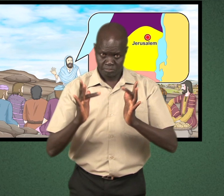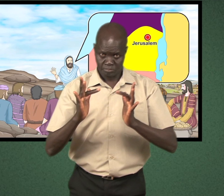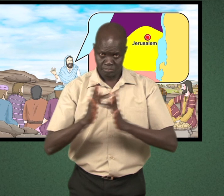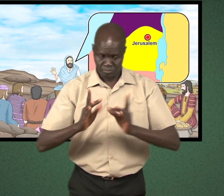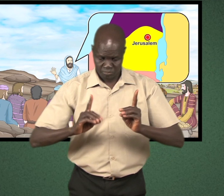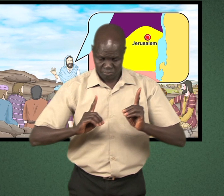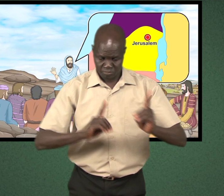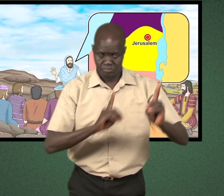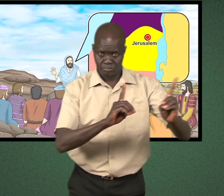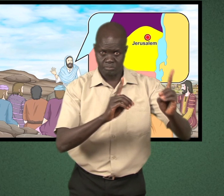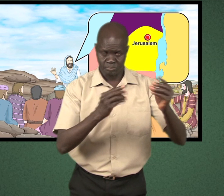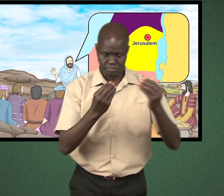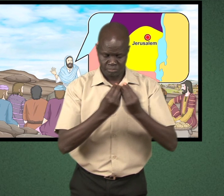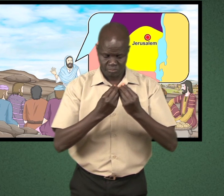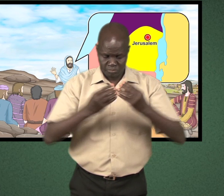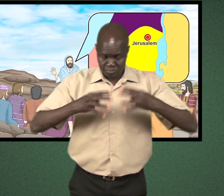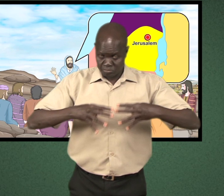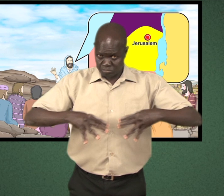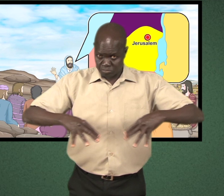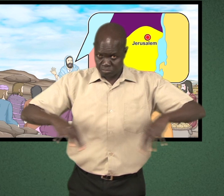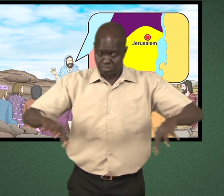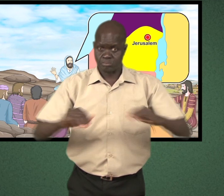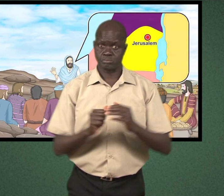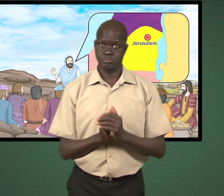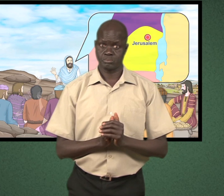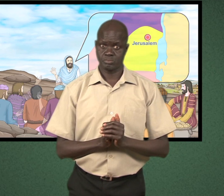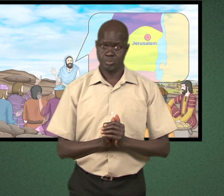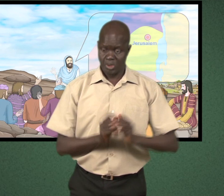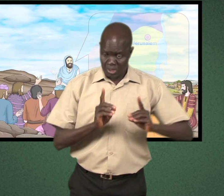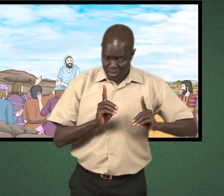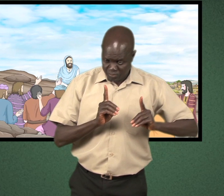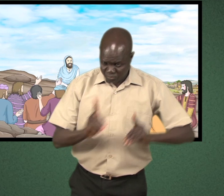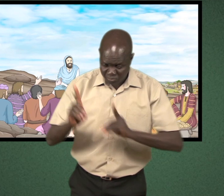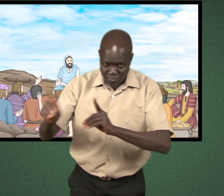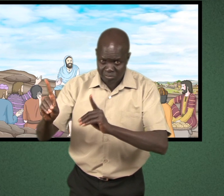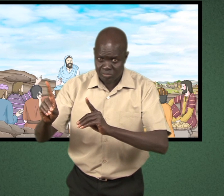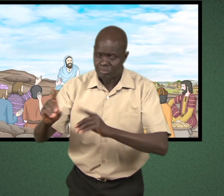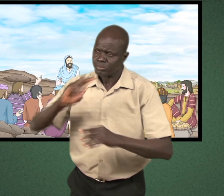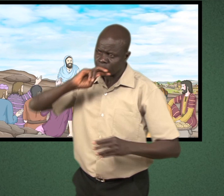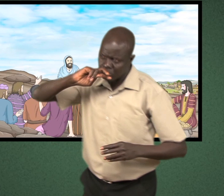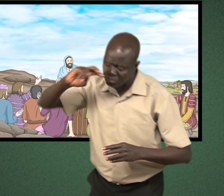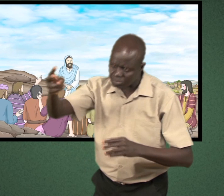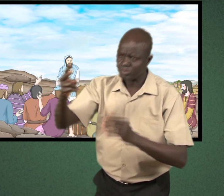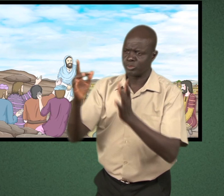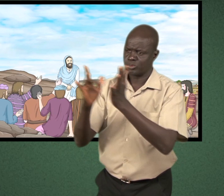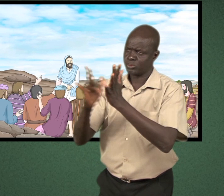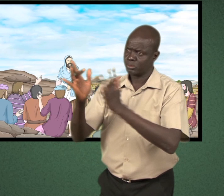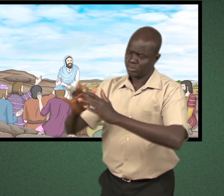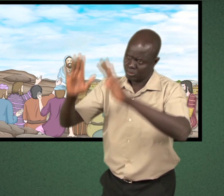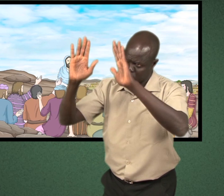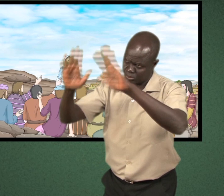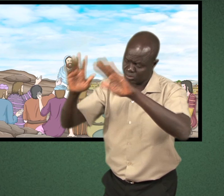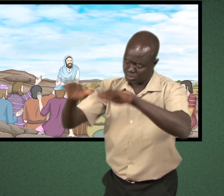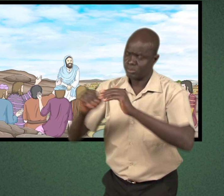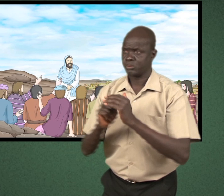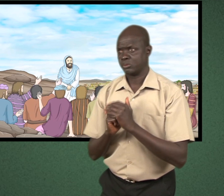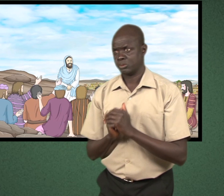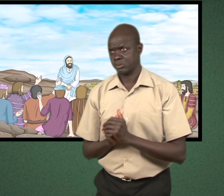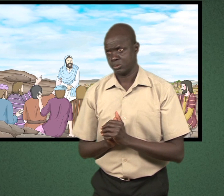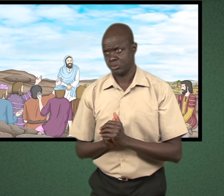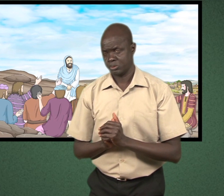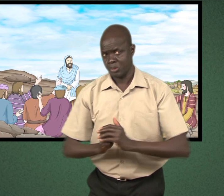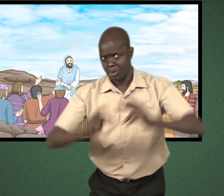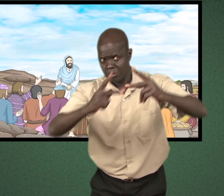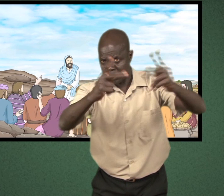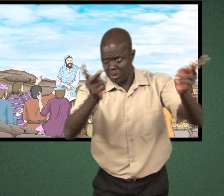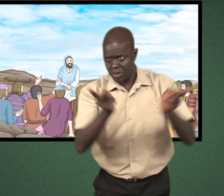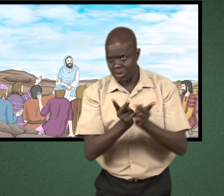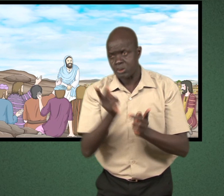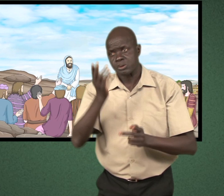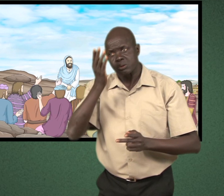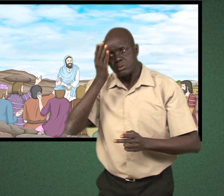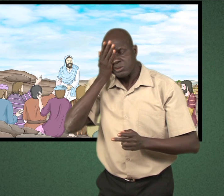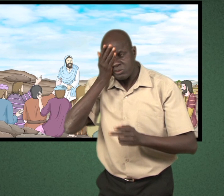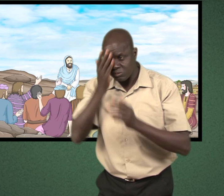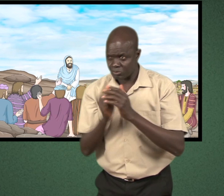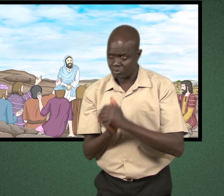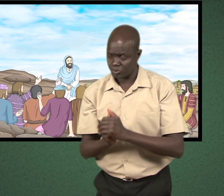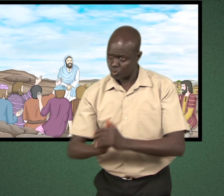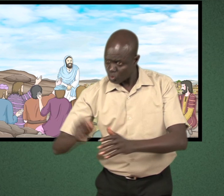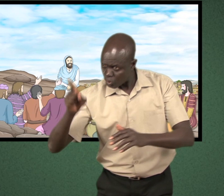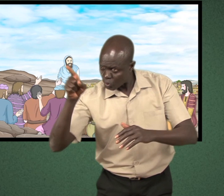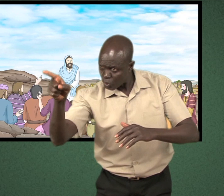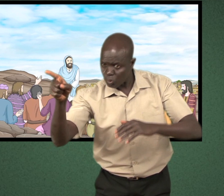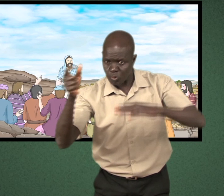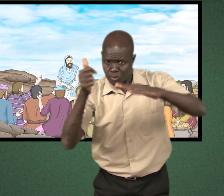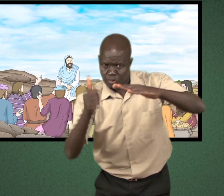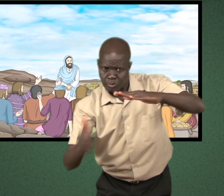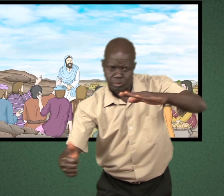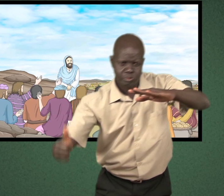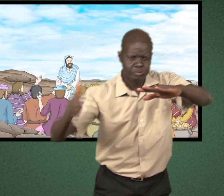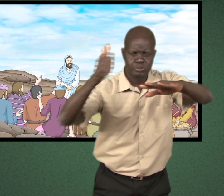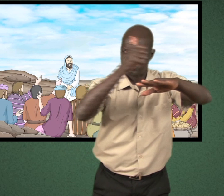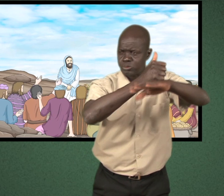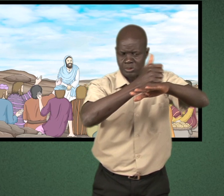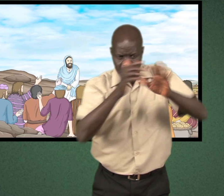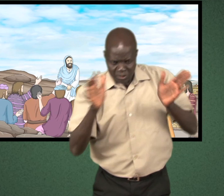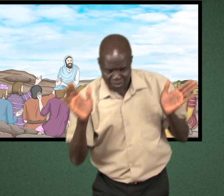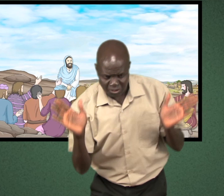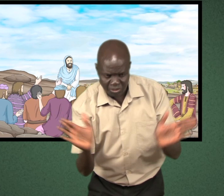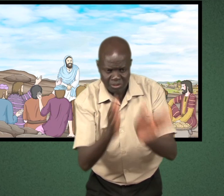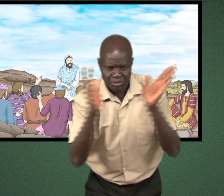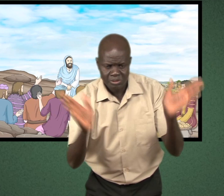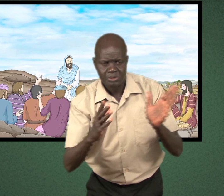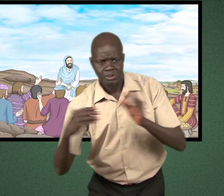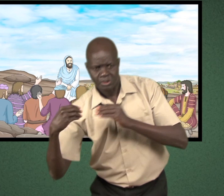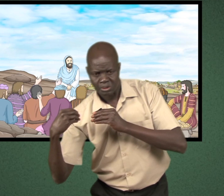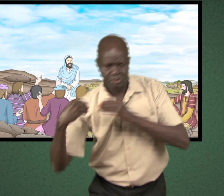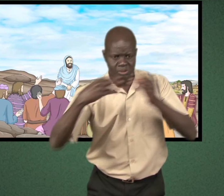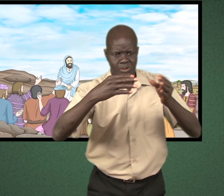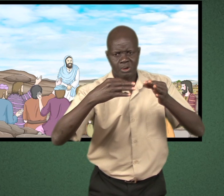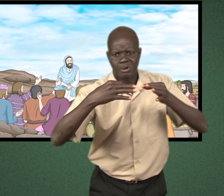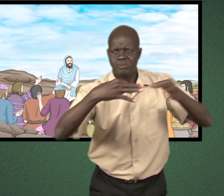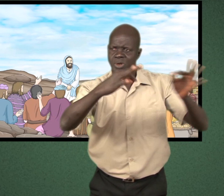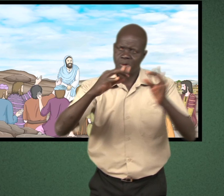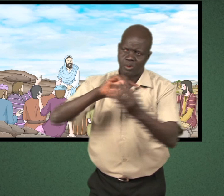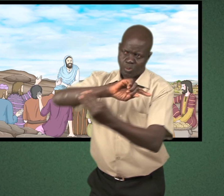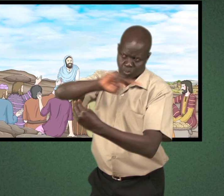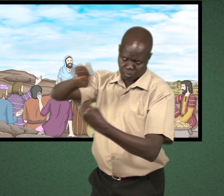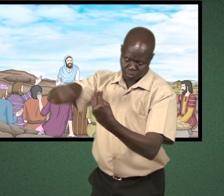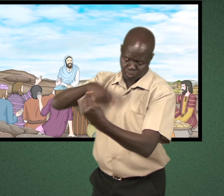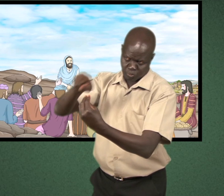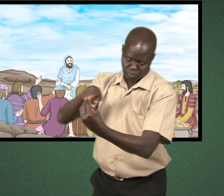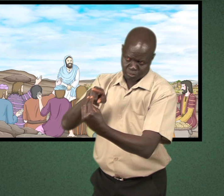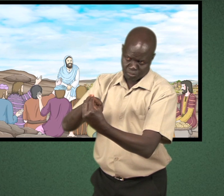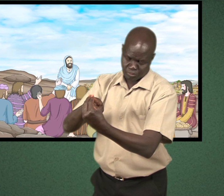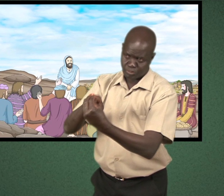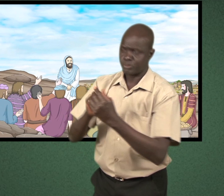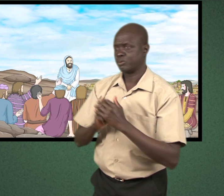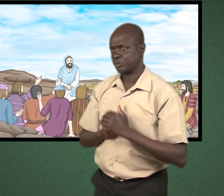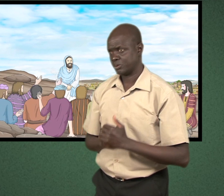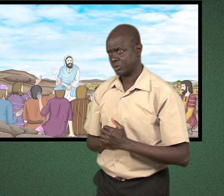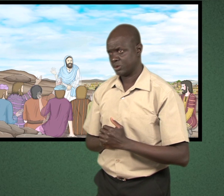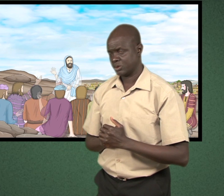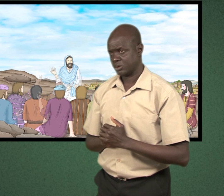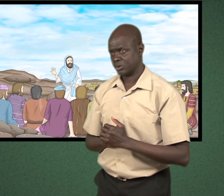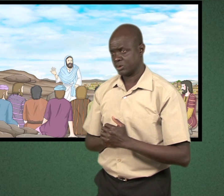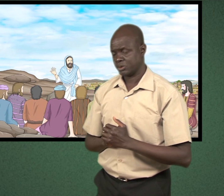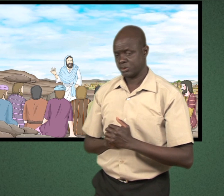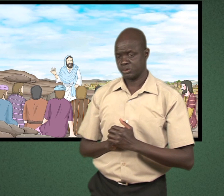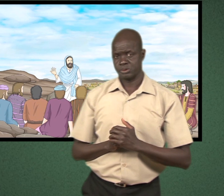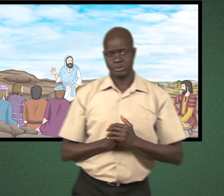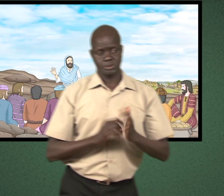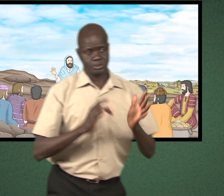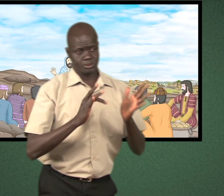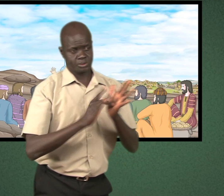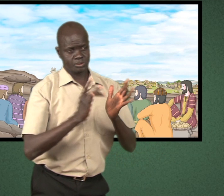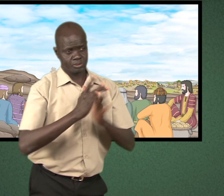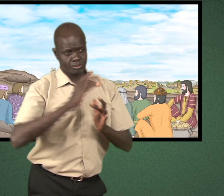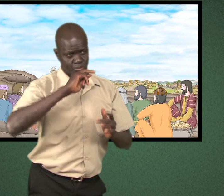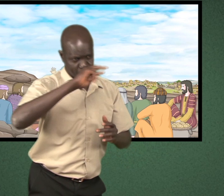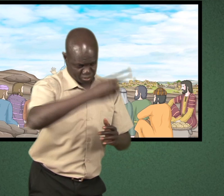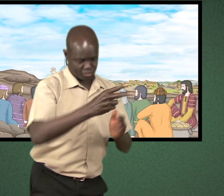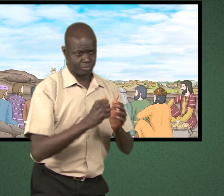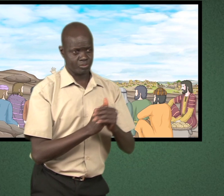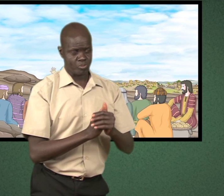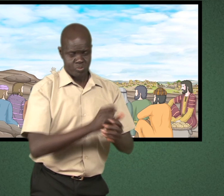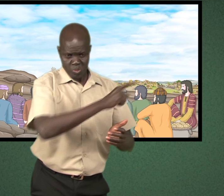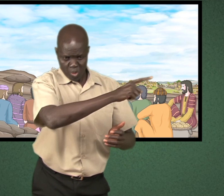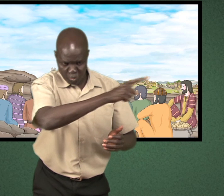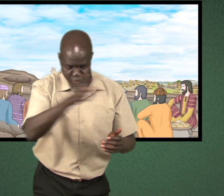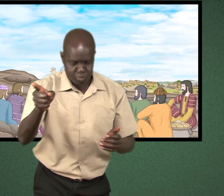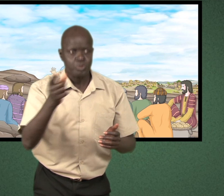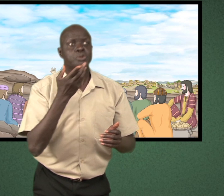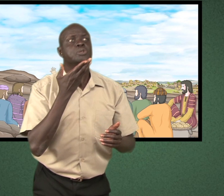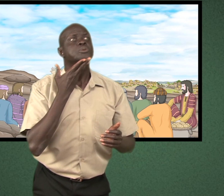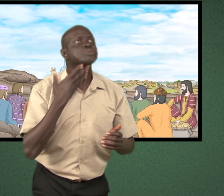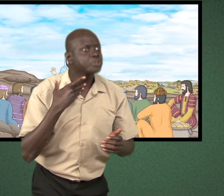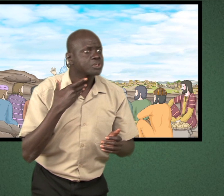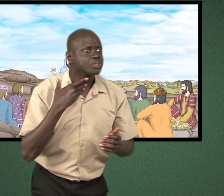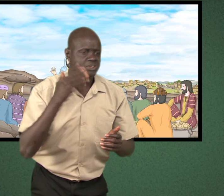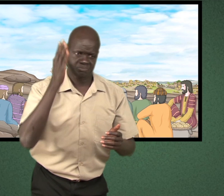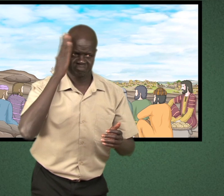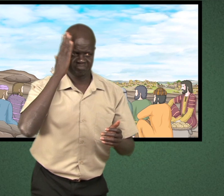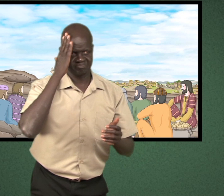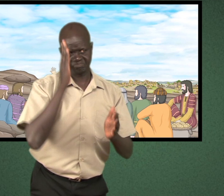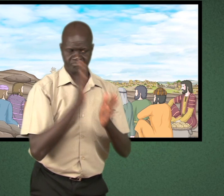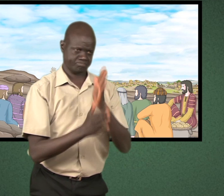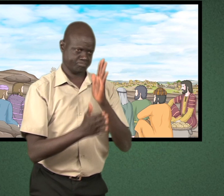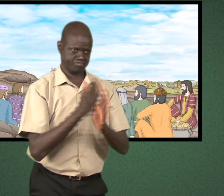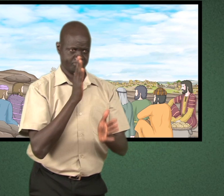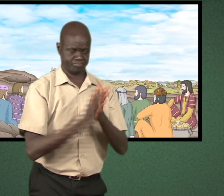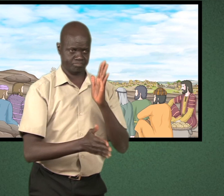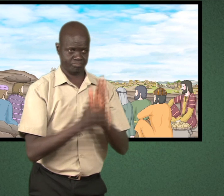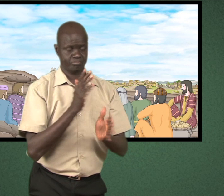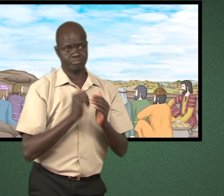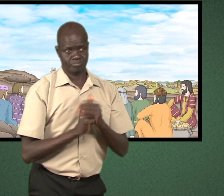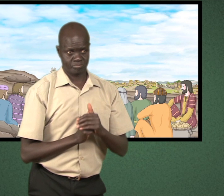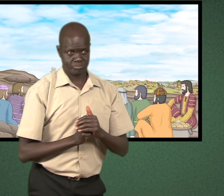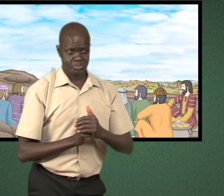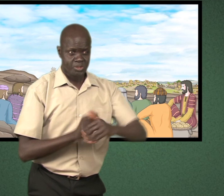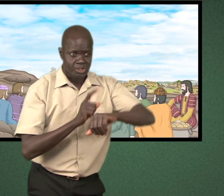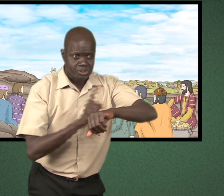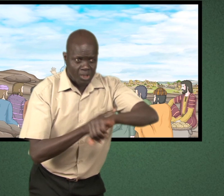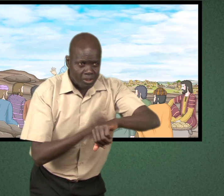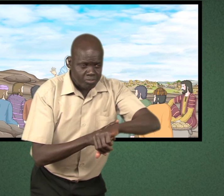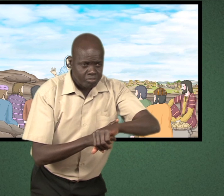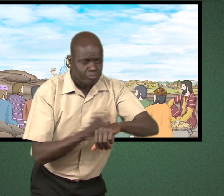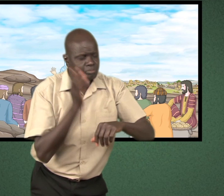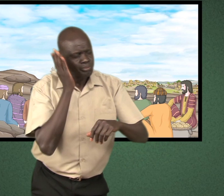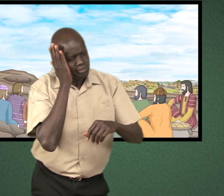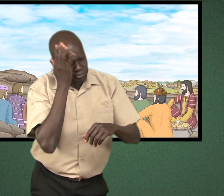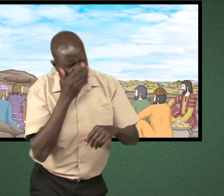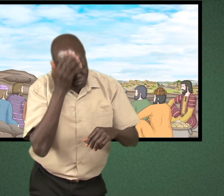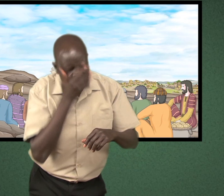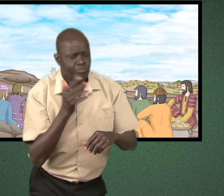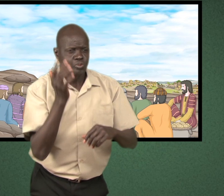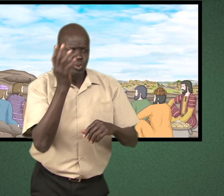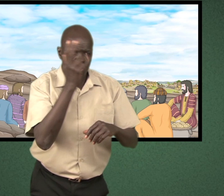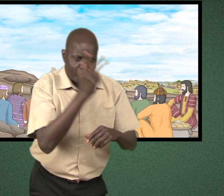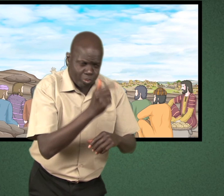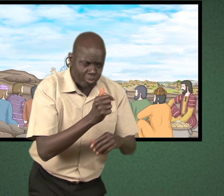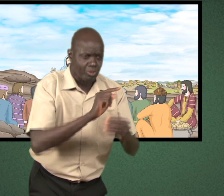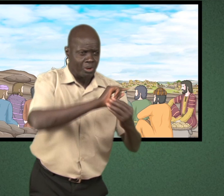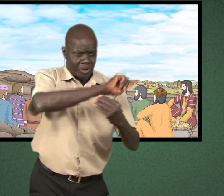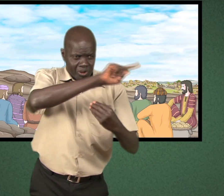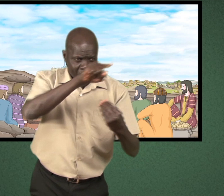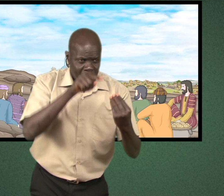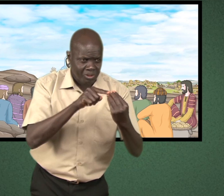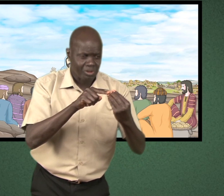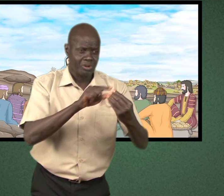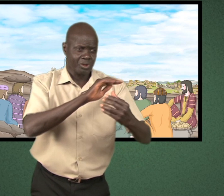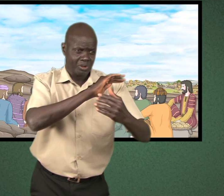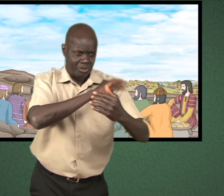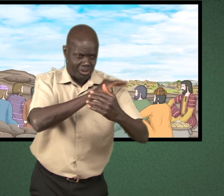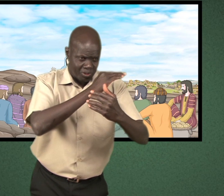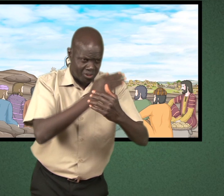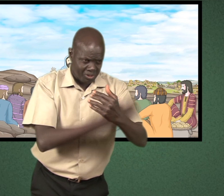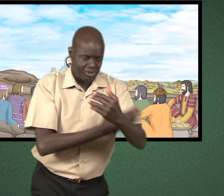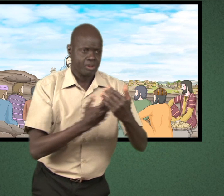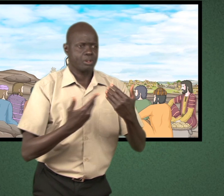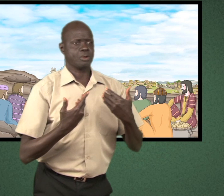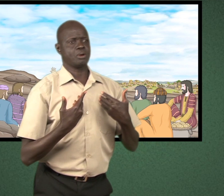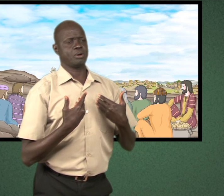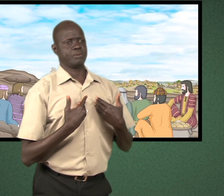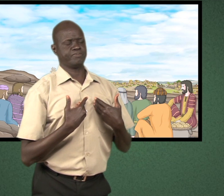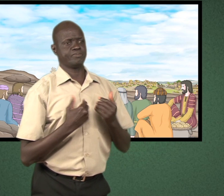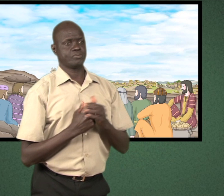So when they came together, they asked Him, “Lord, will You at this time restore the kingdom to Israel?”